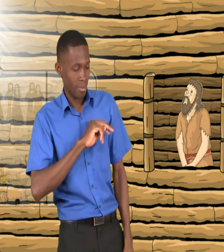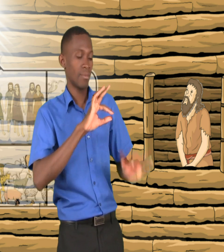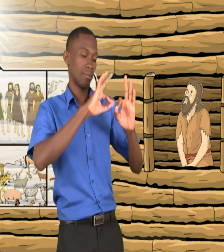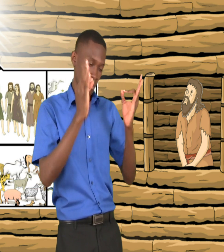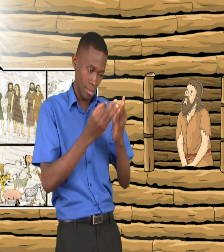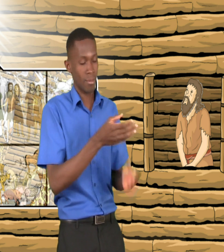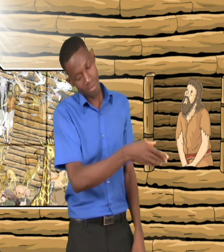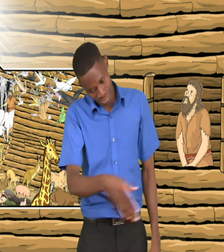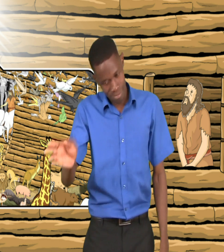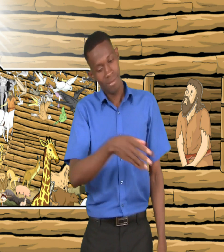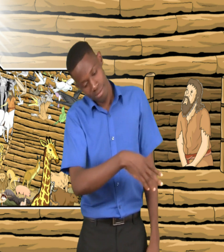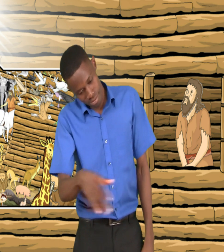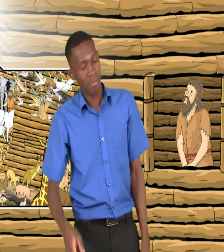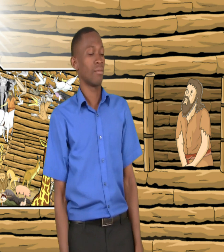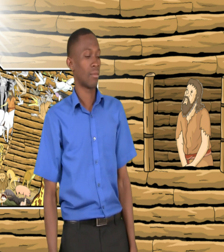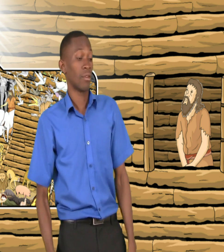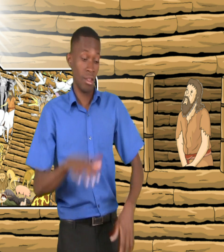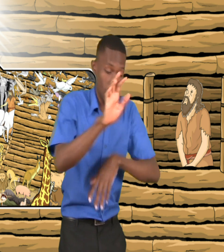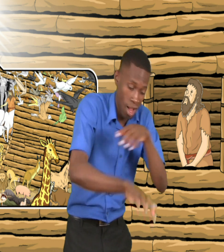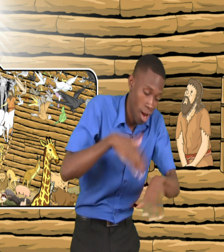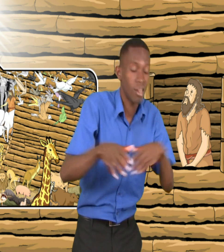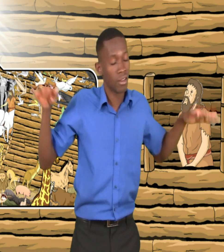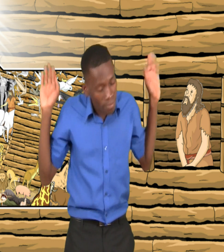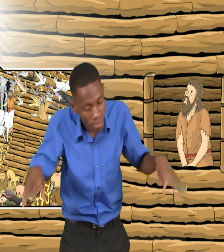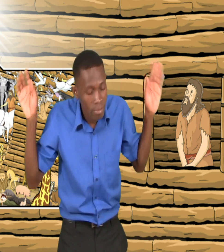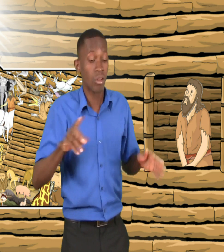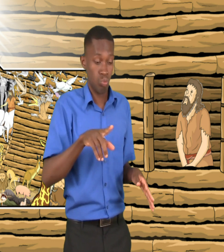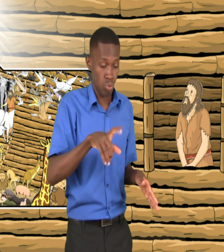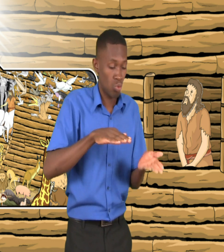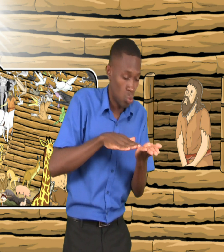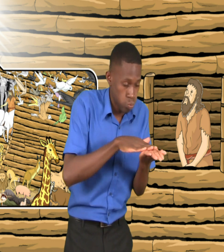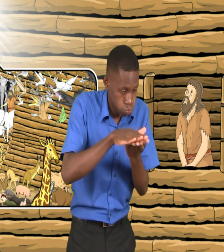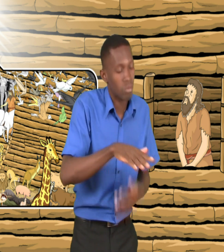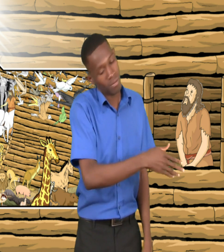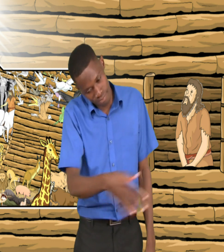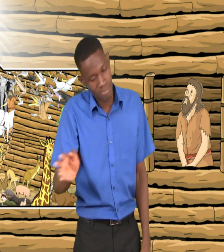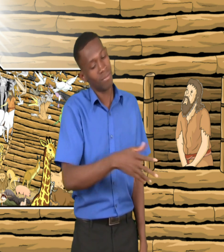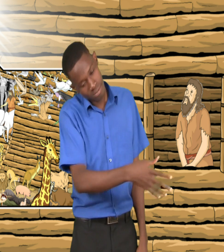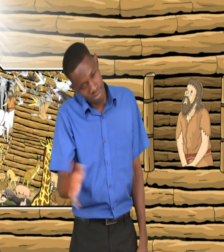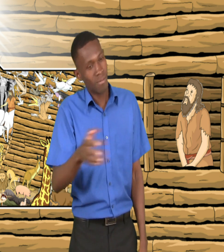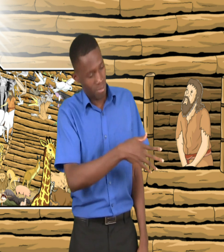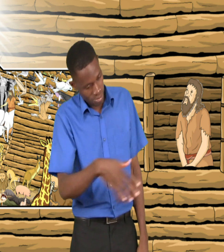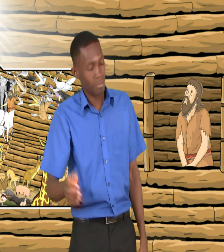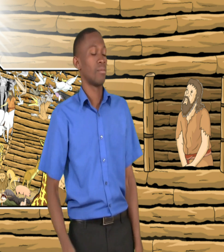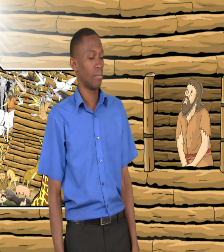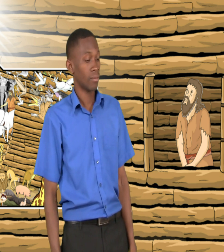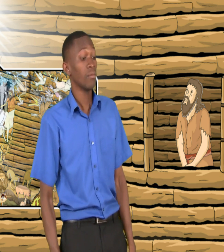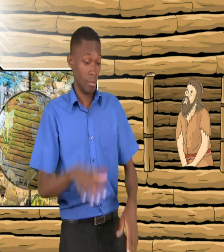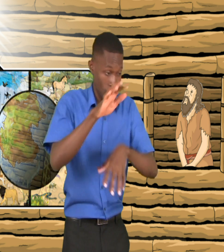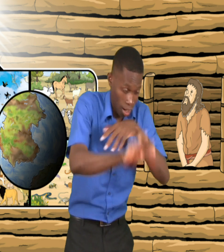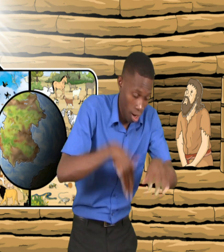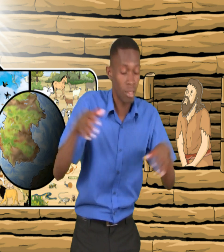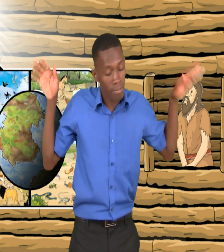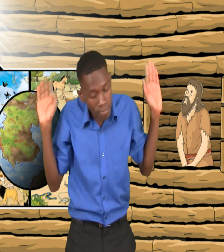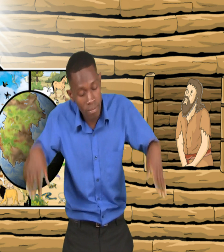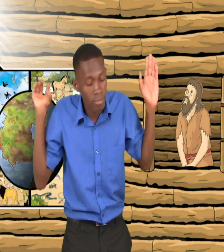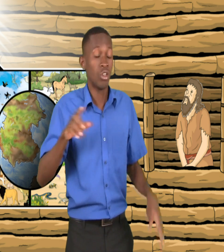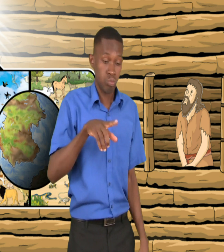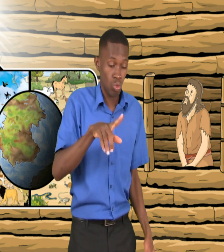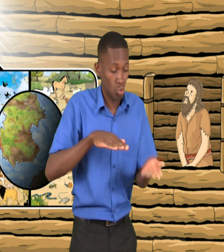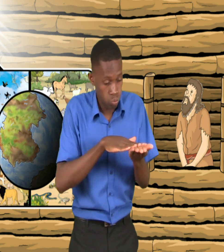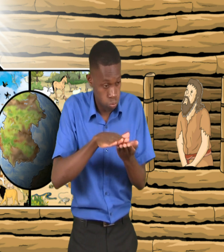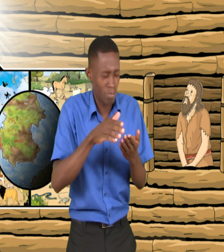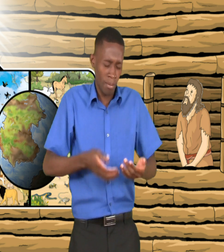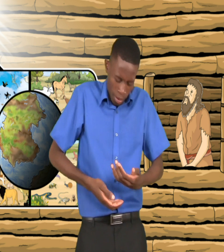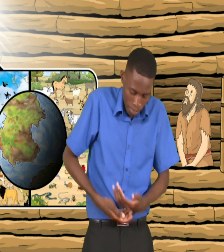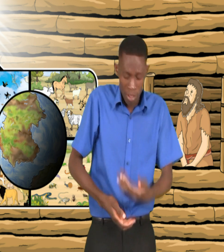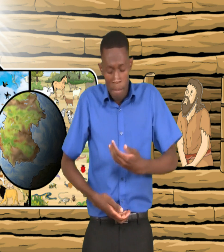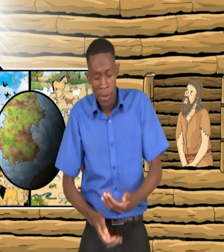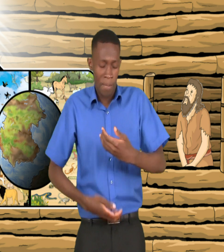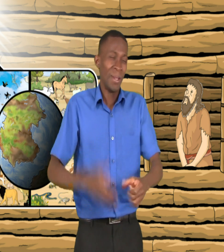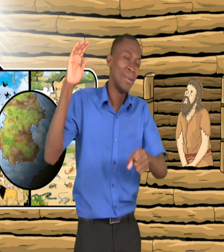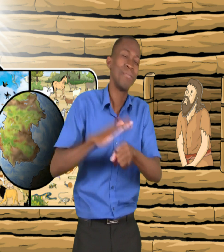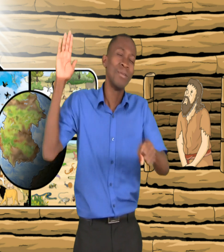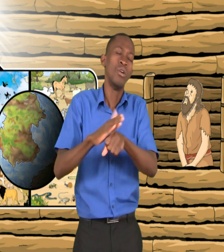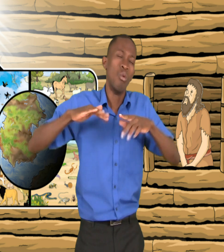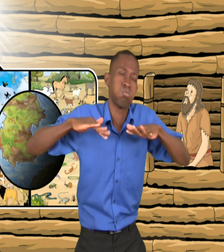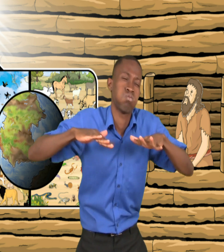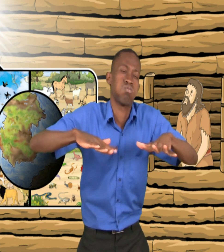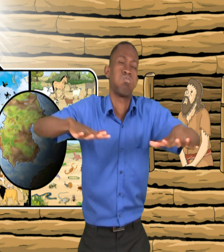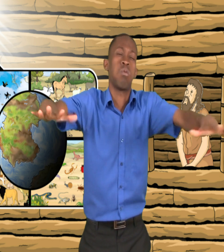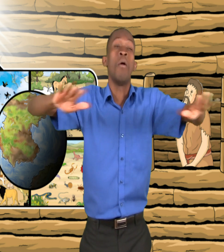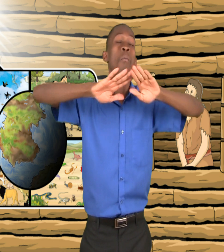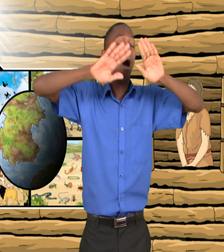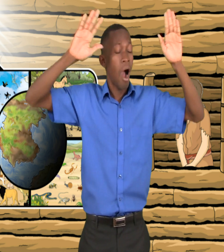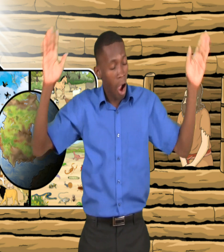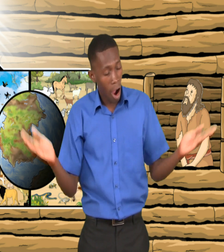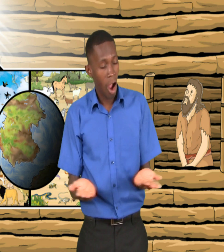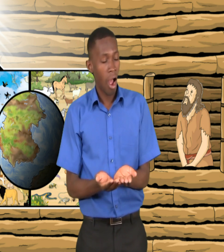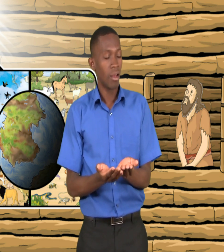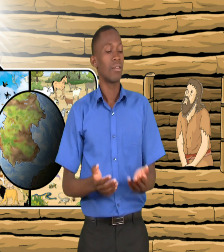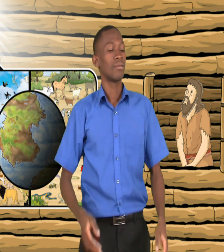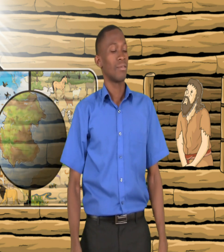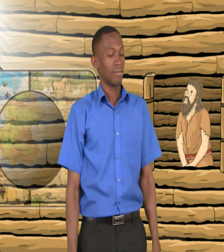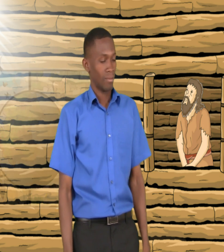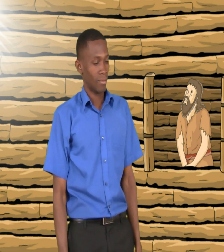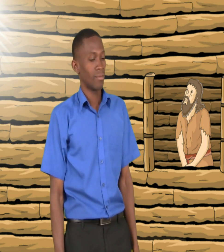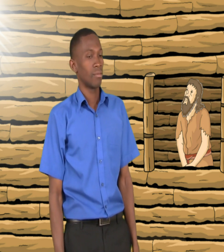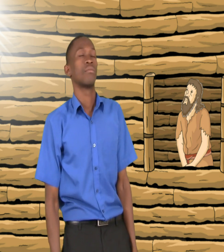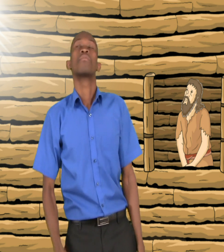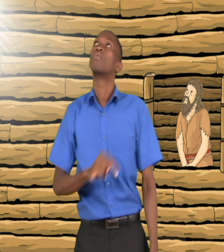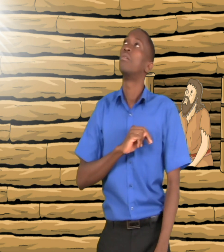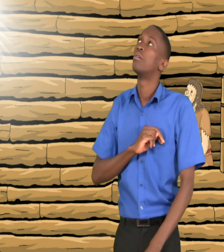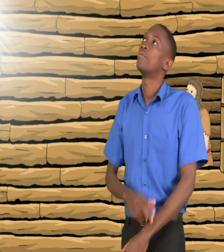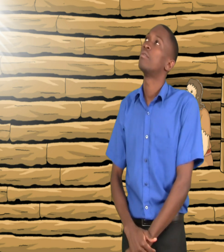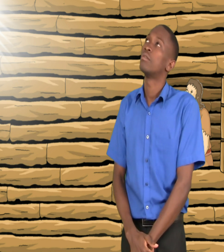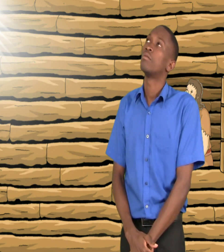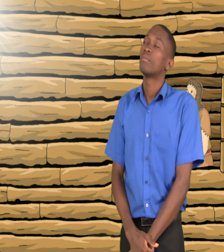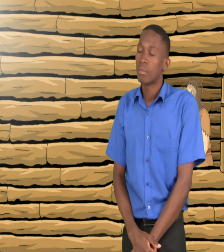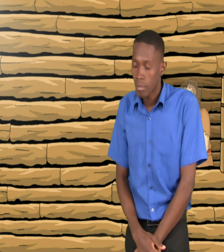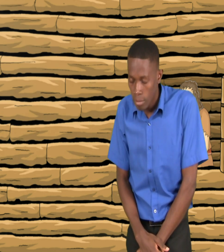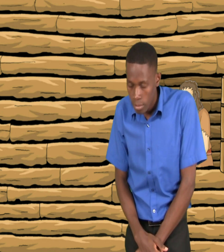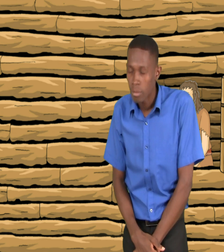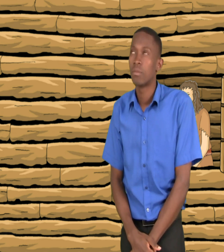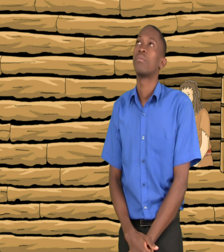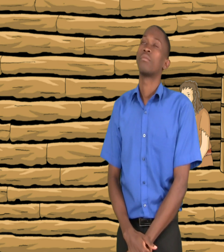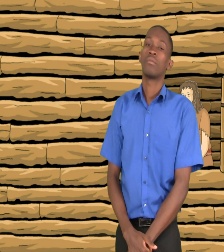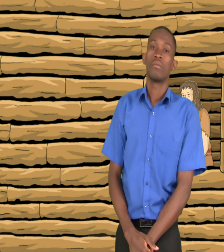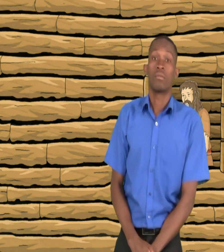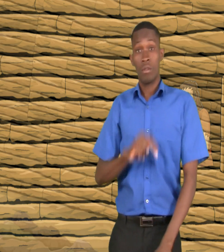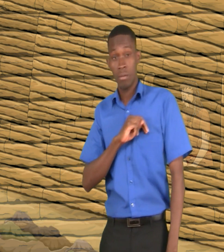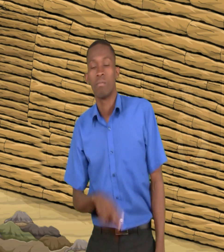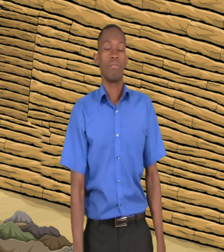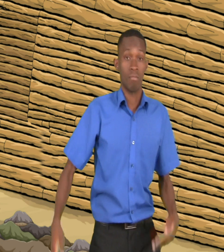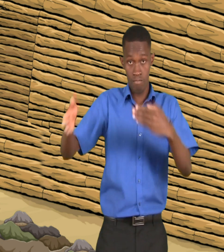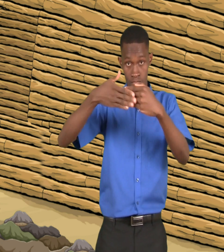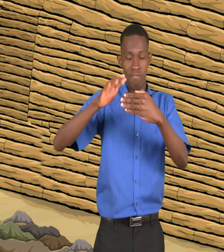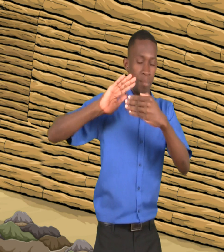Bring out all the living creatures that are with you—birds, livestock, and everything that crawls upon the ground—so that they can spread out over the earth and be fruitful and multiply upon it.”